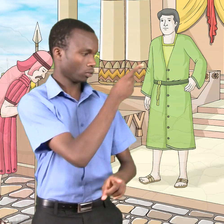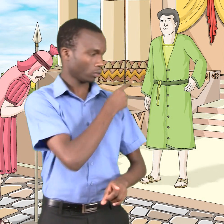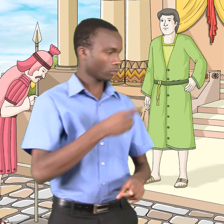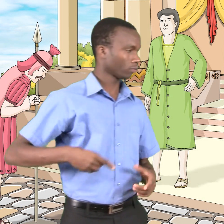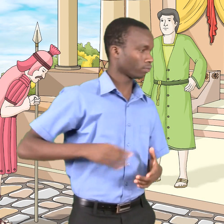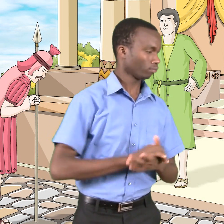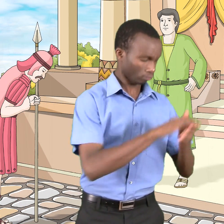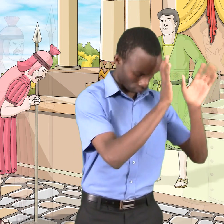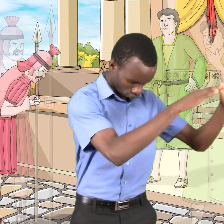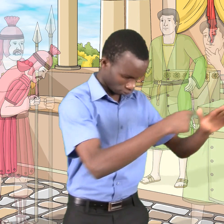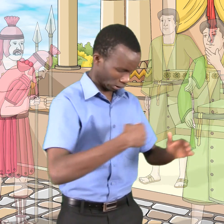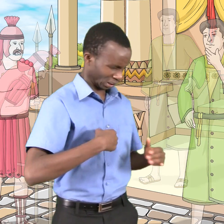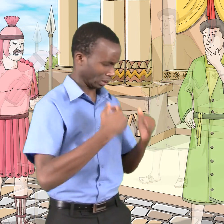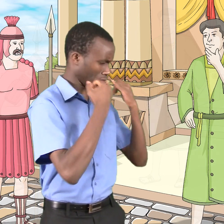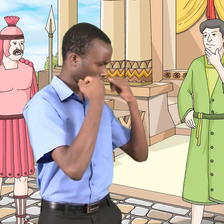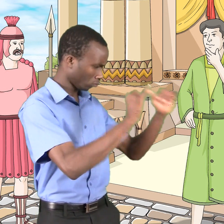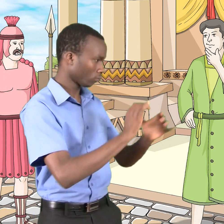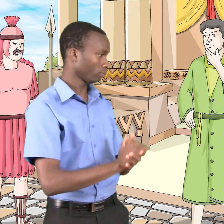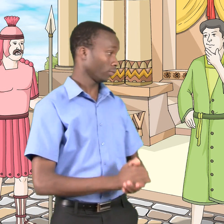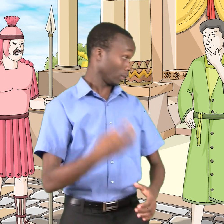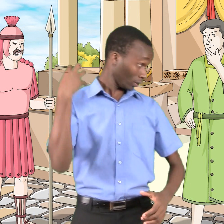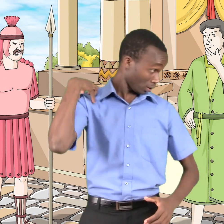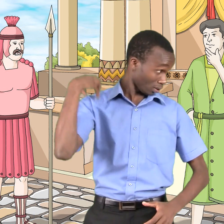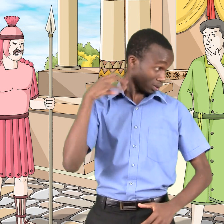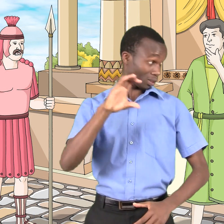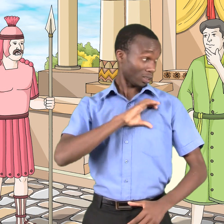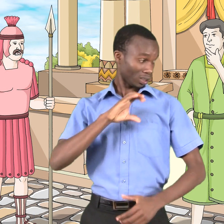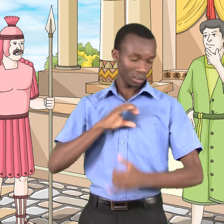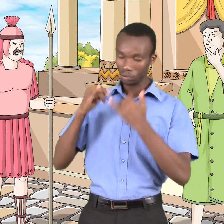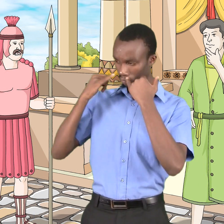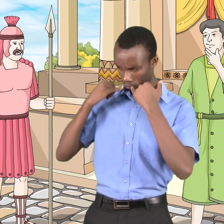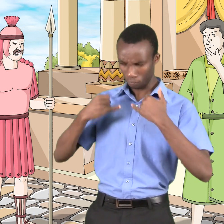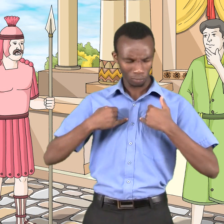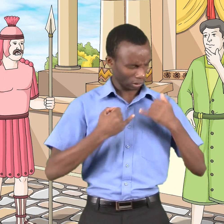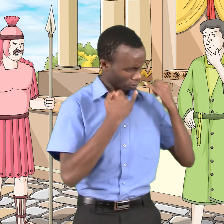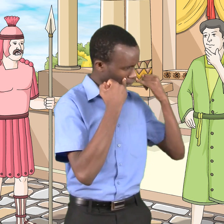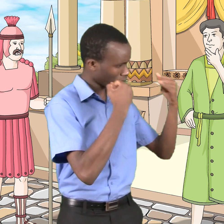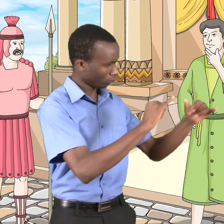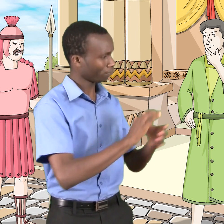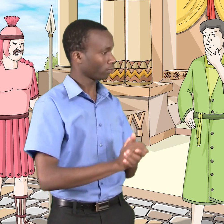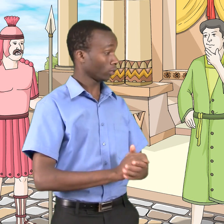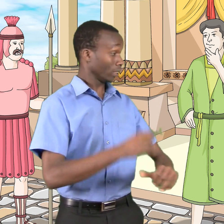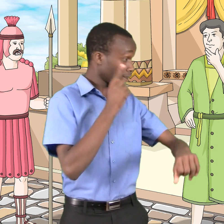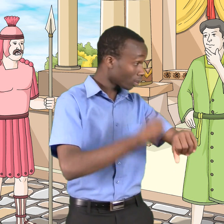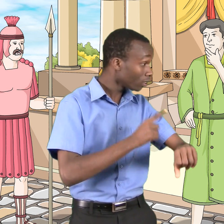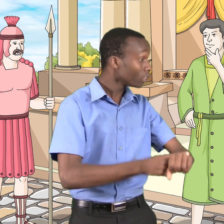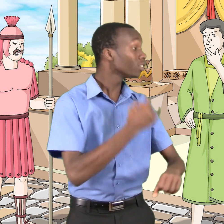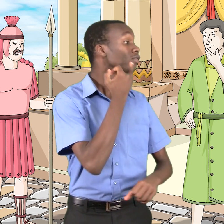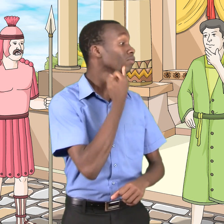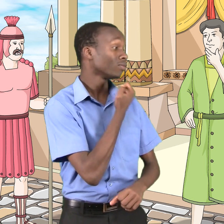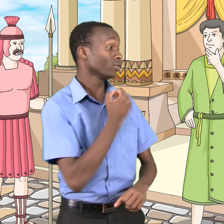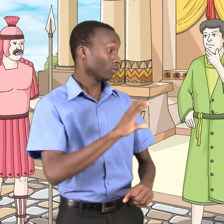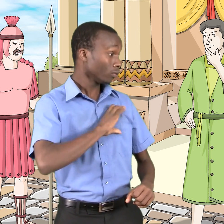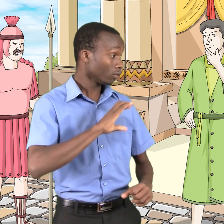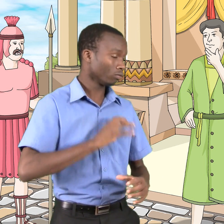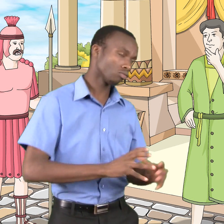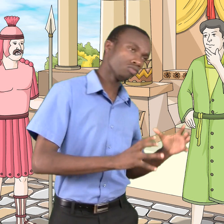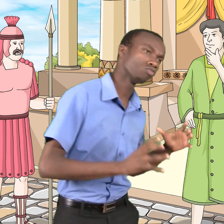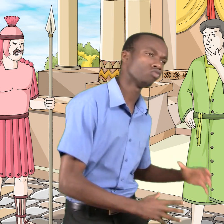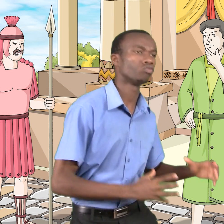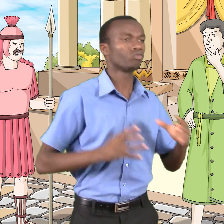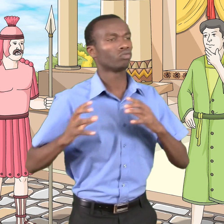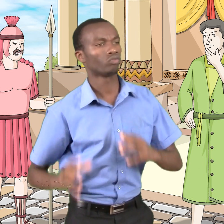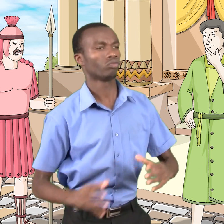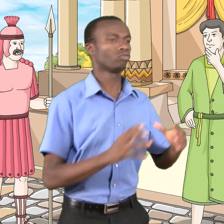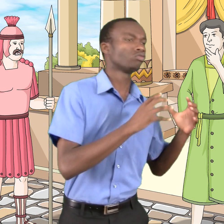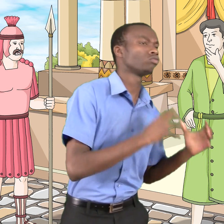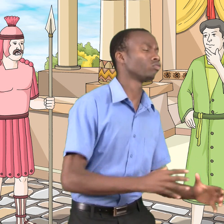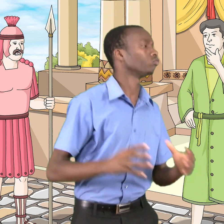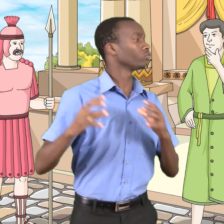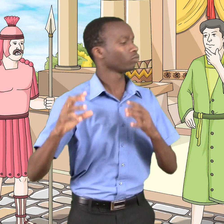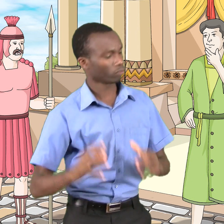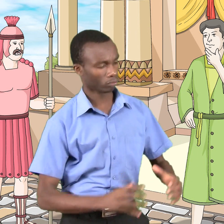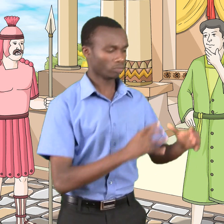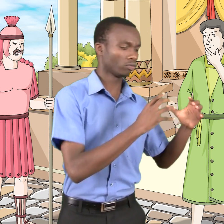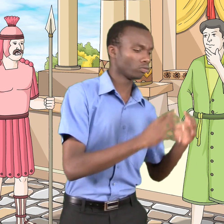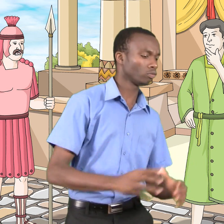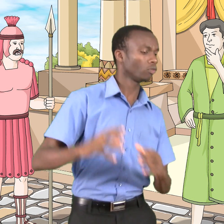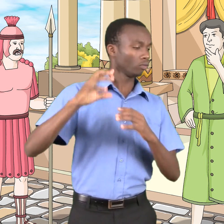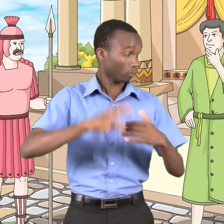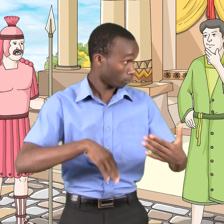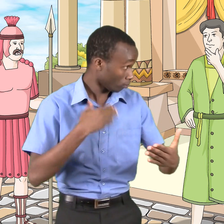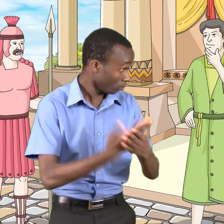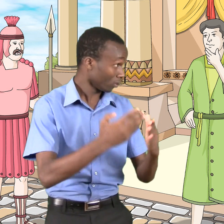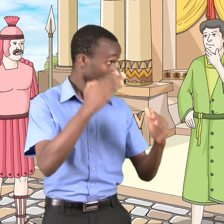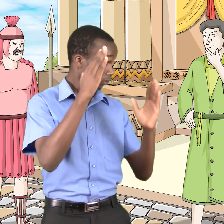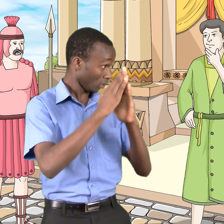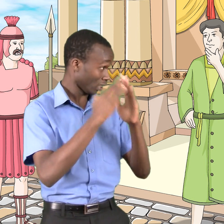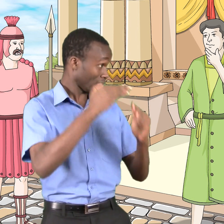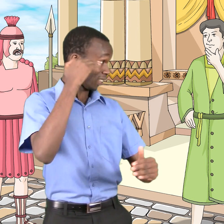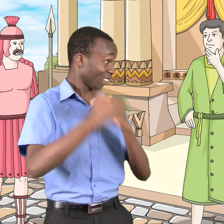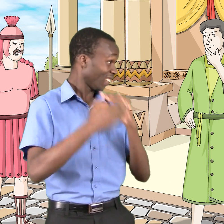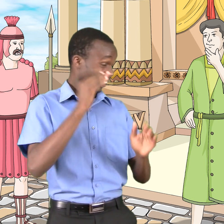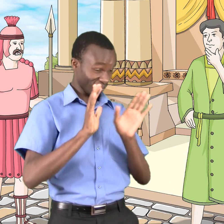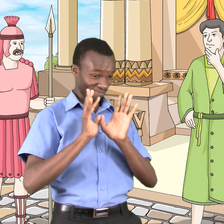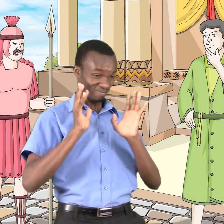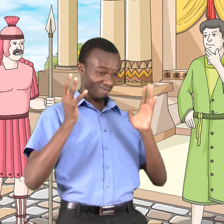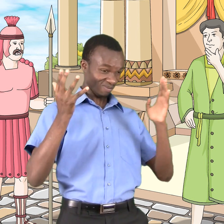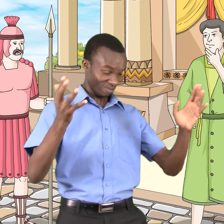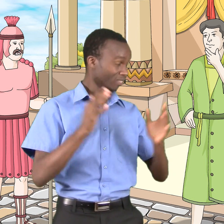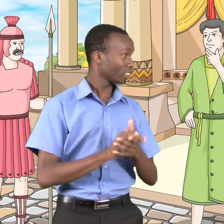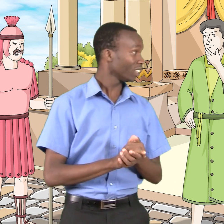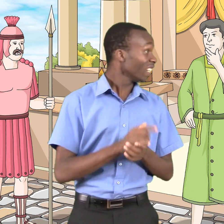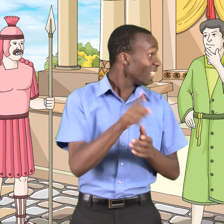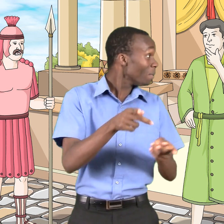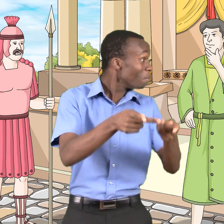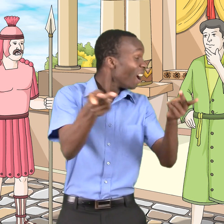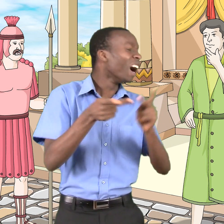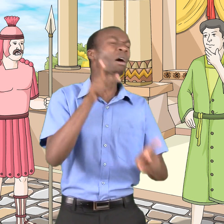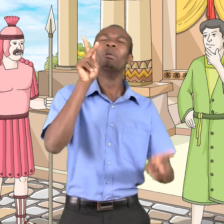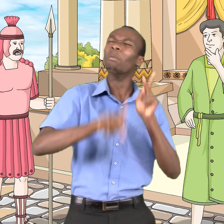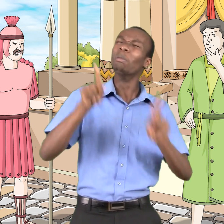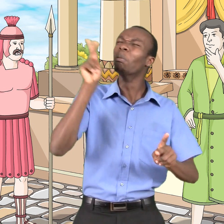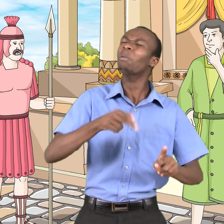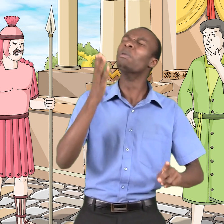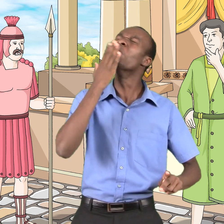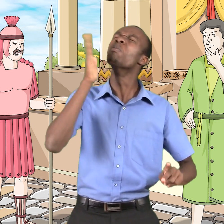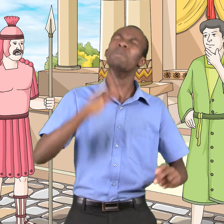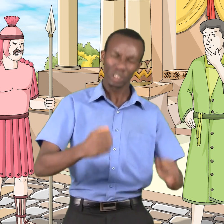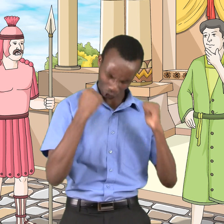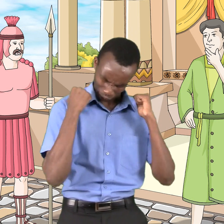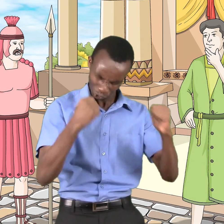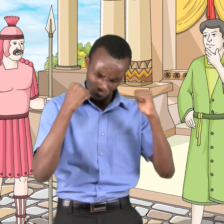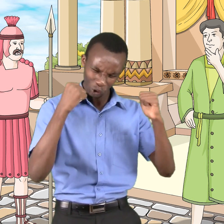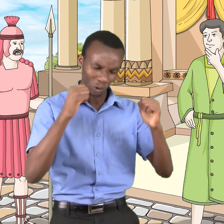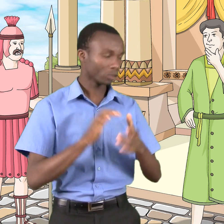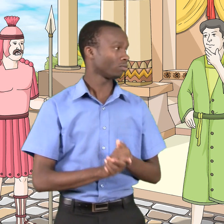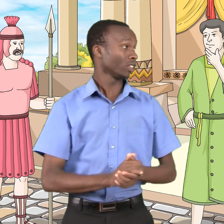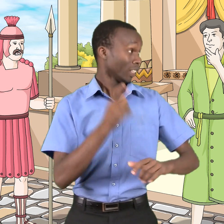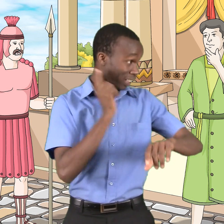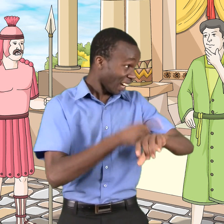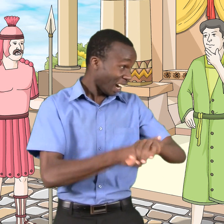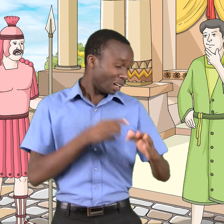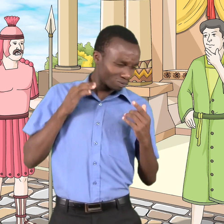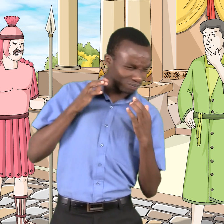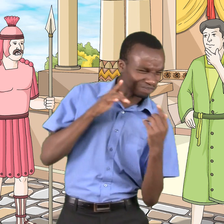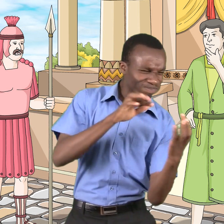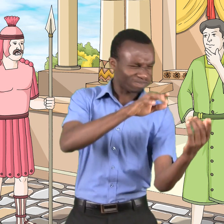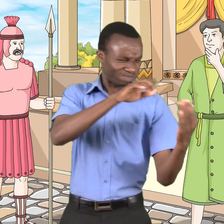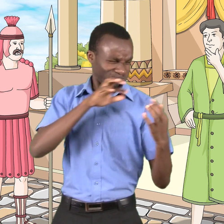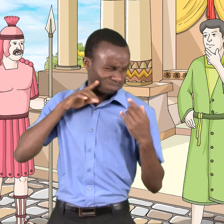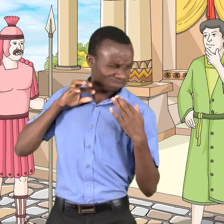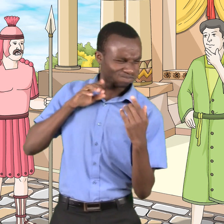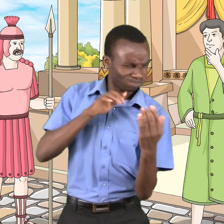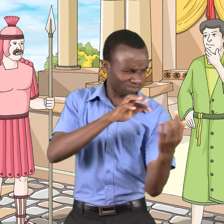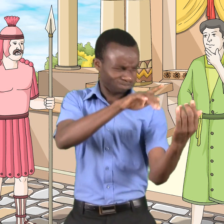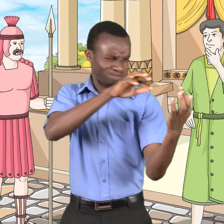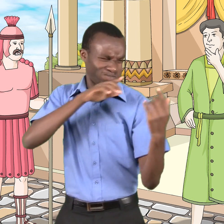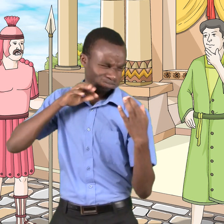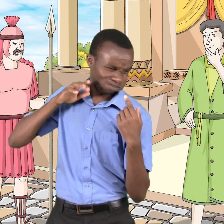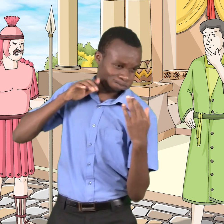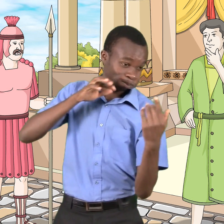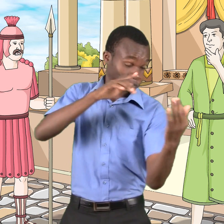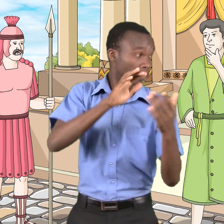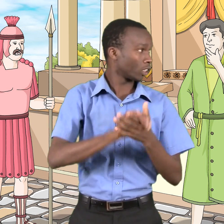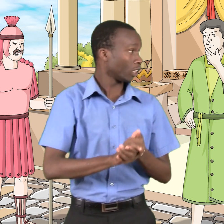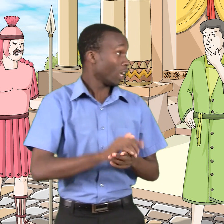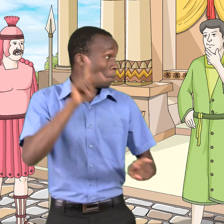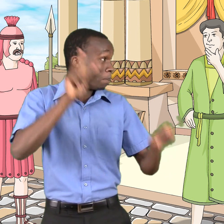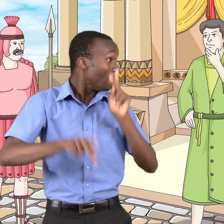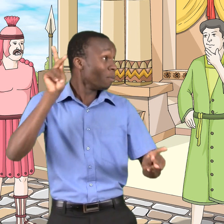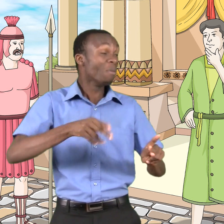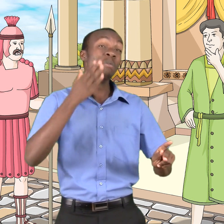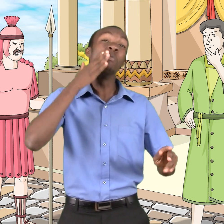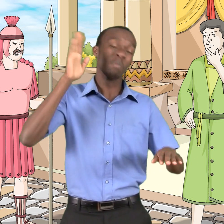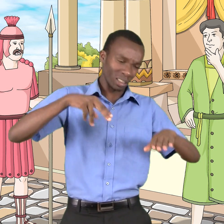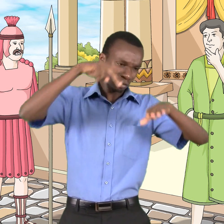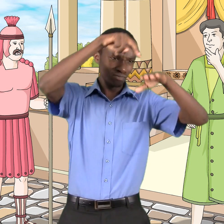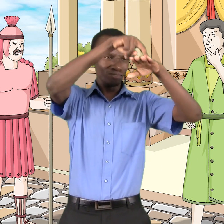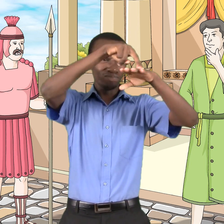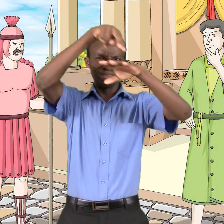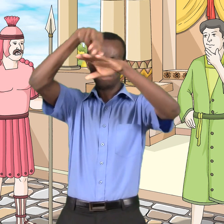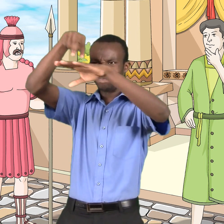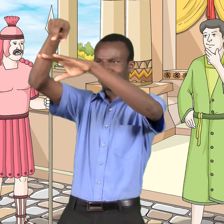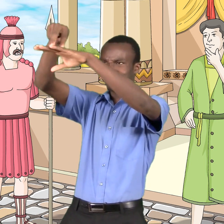The messenger said to David, “The men overpowered us and came out against us in the field, but we drove them back to the entrance of the gate.